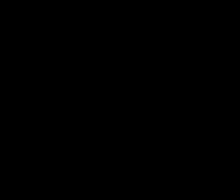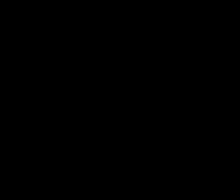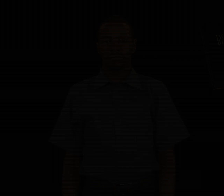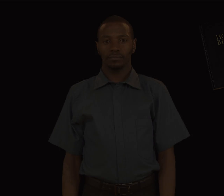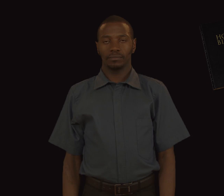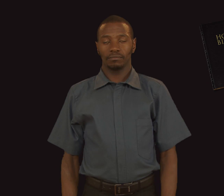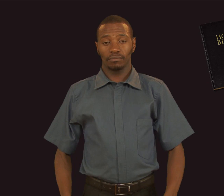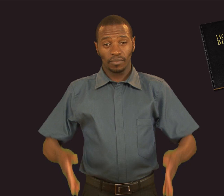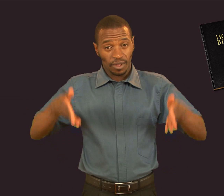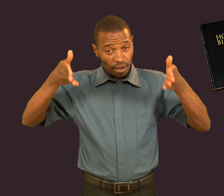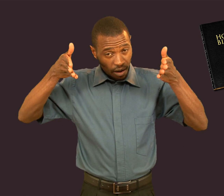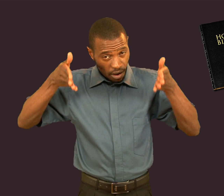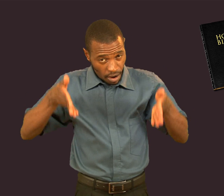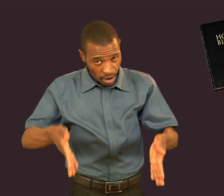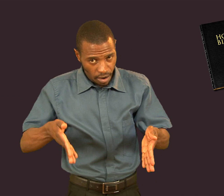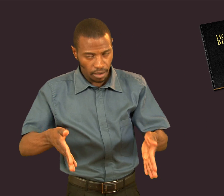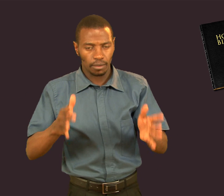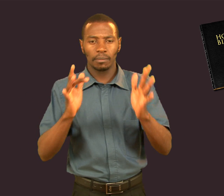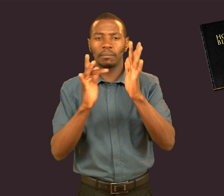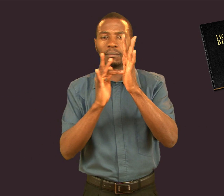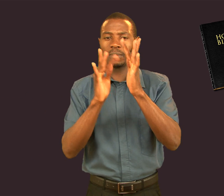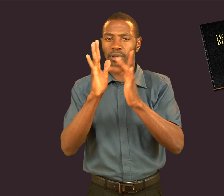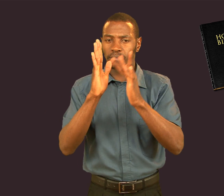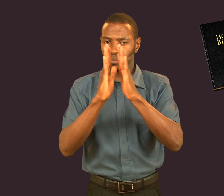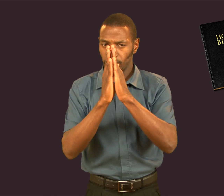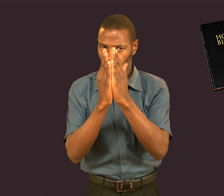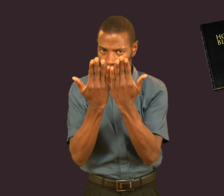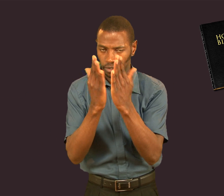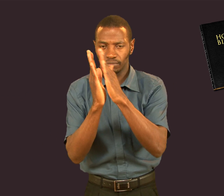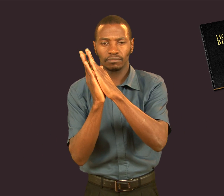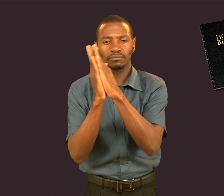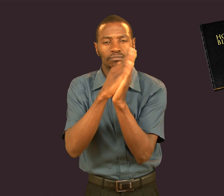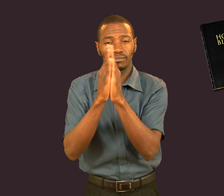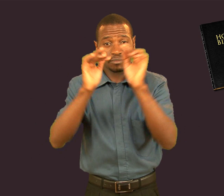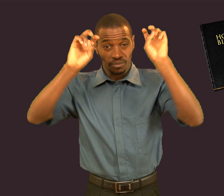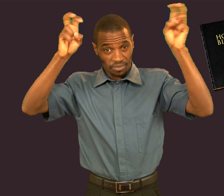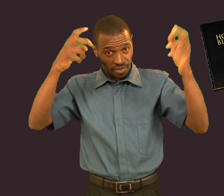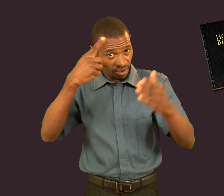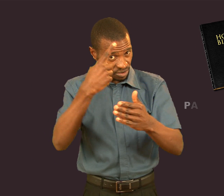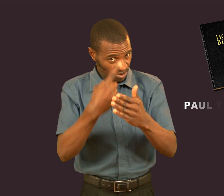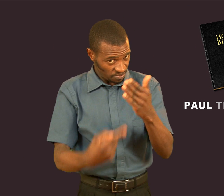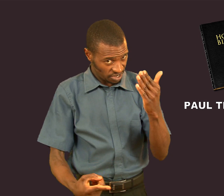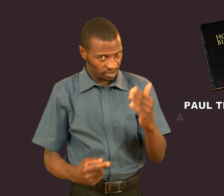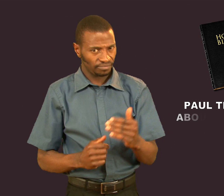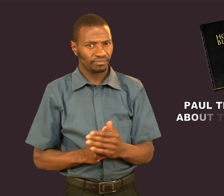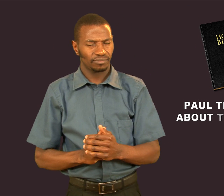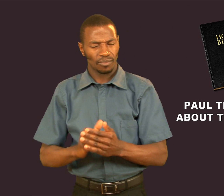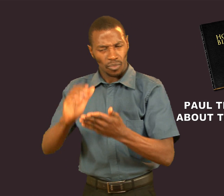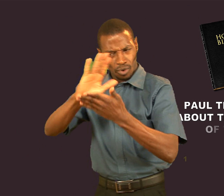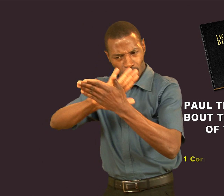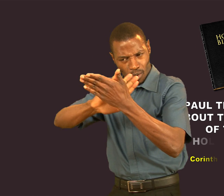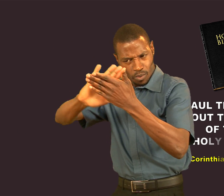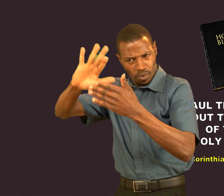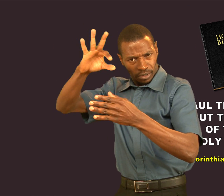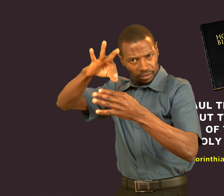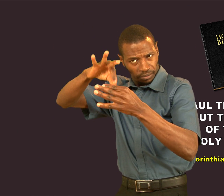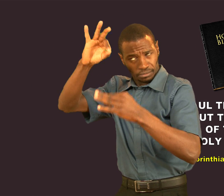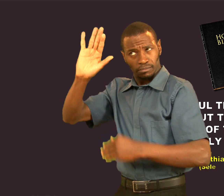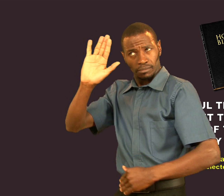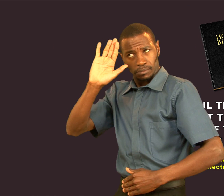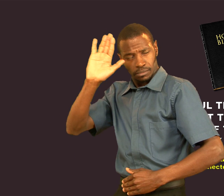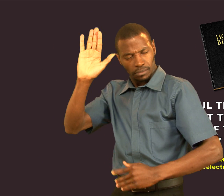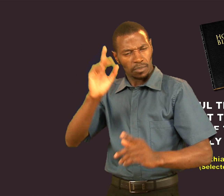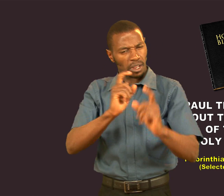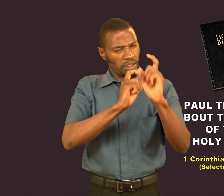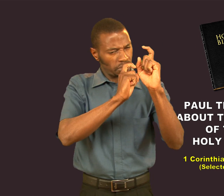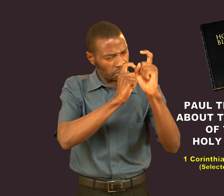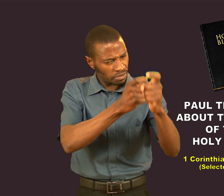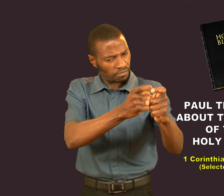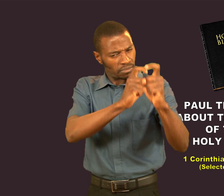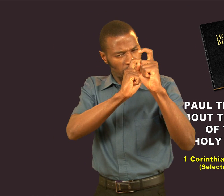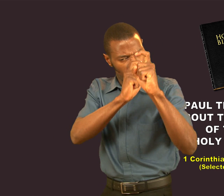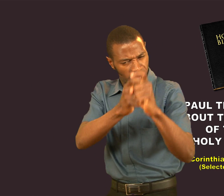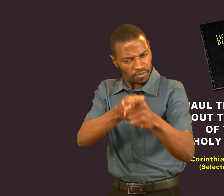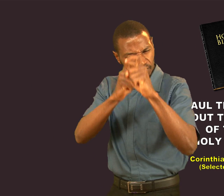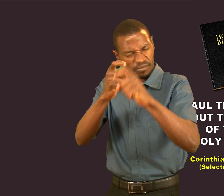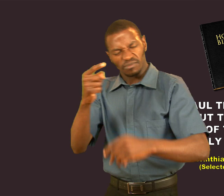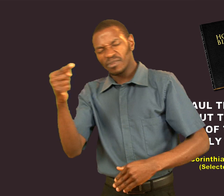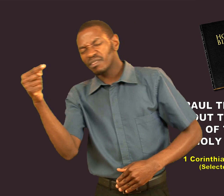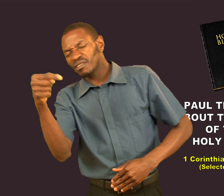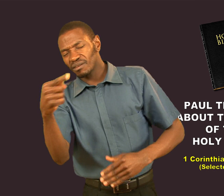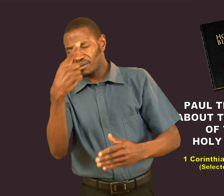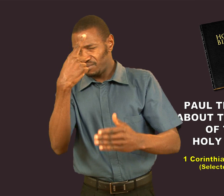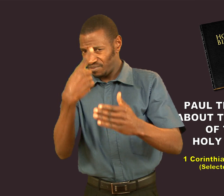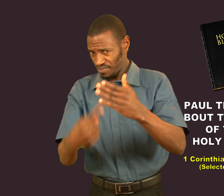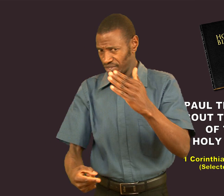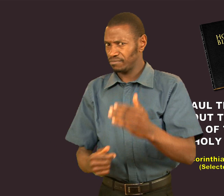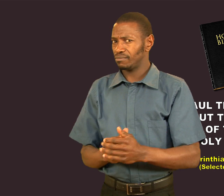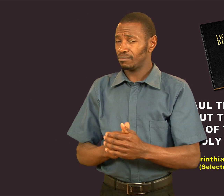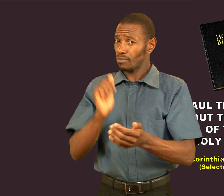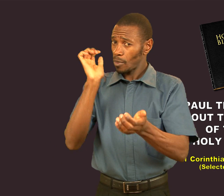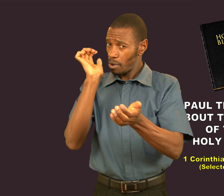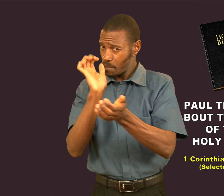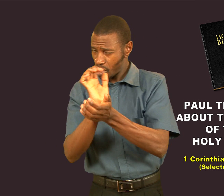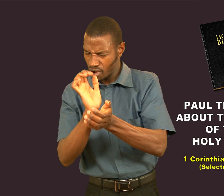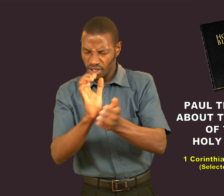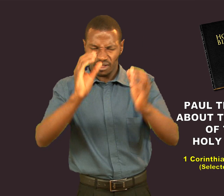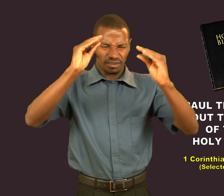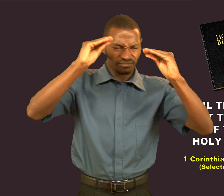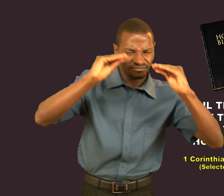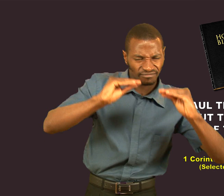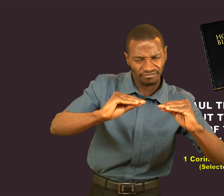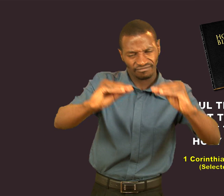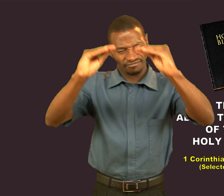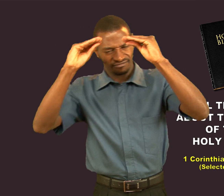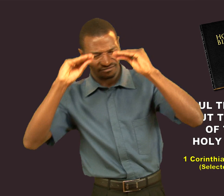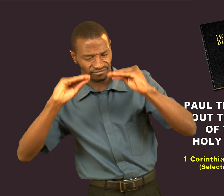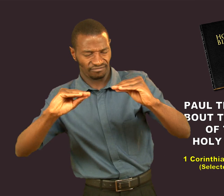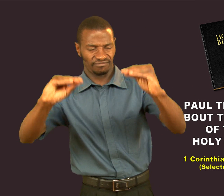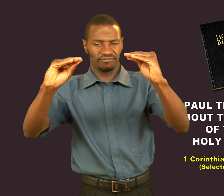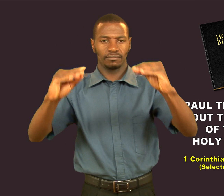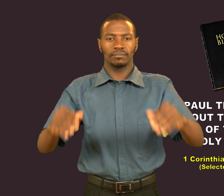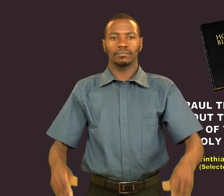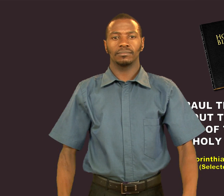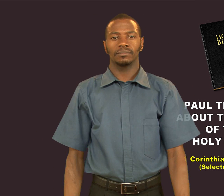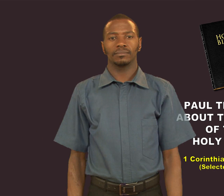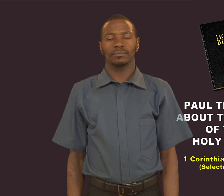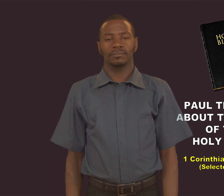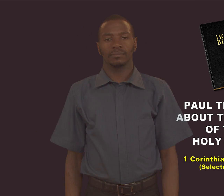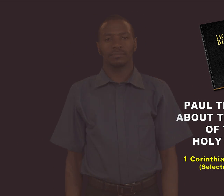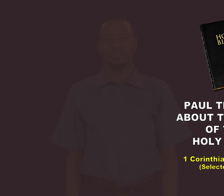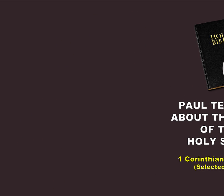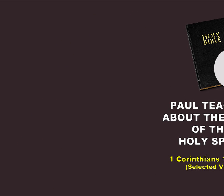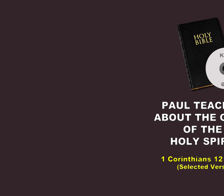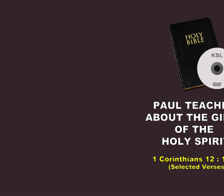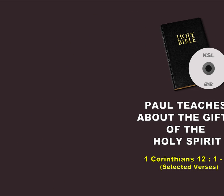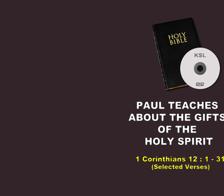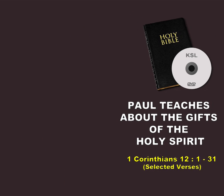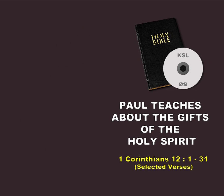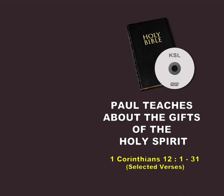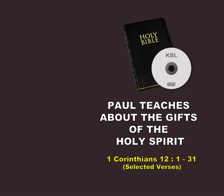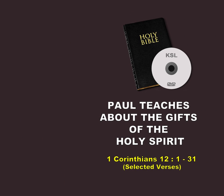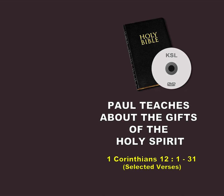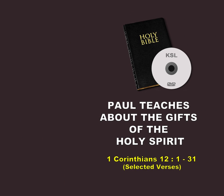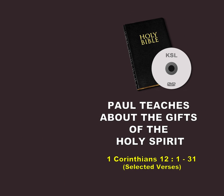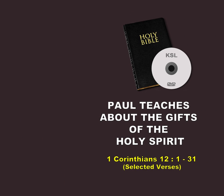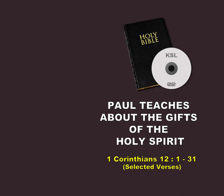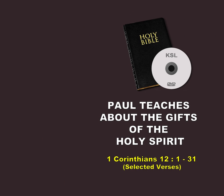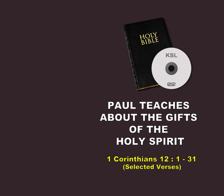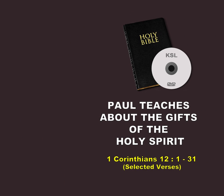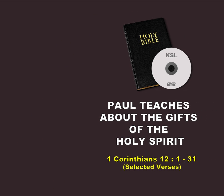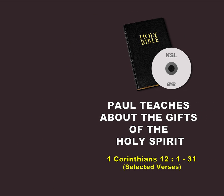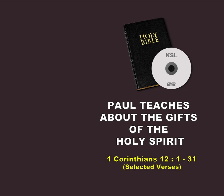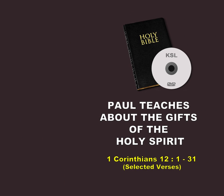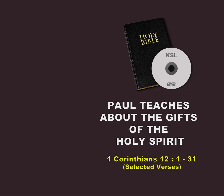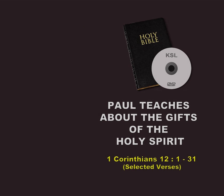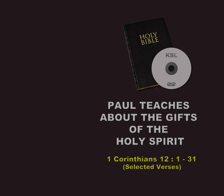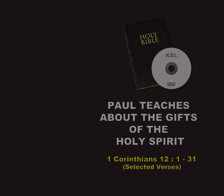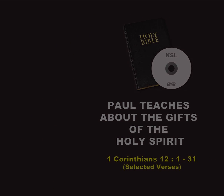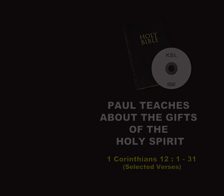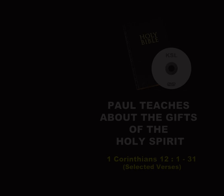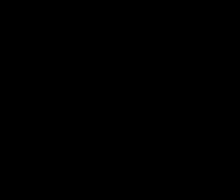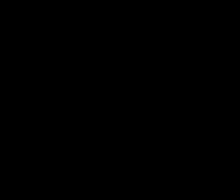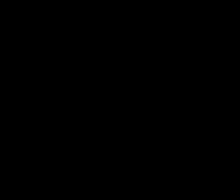Paul teaches about the gifts of the Holy Spirit